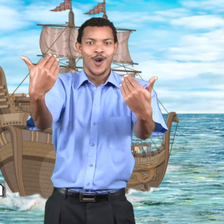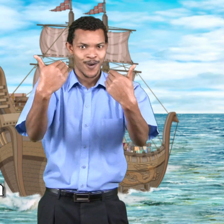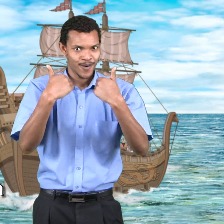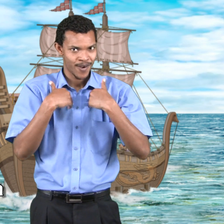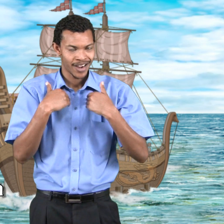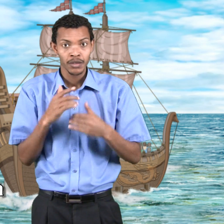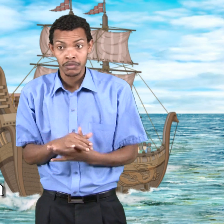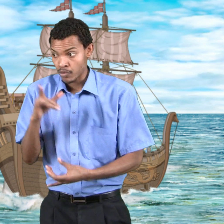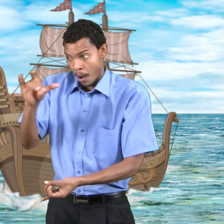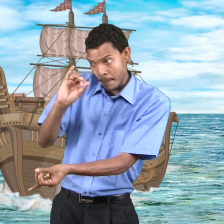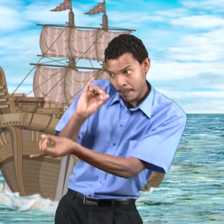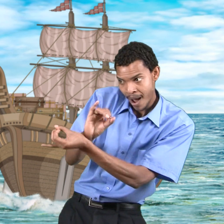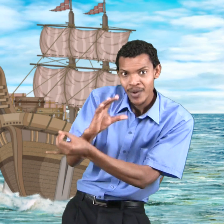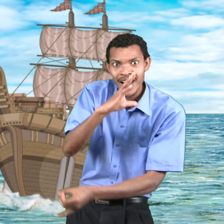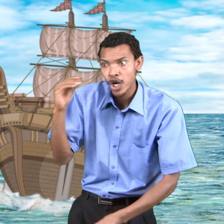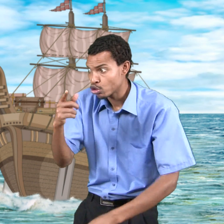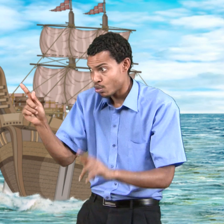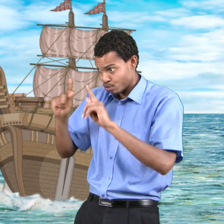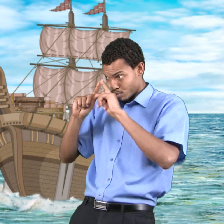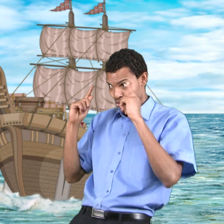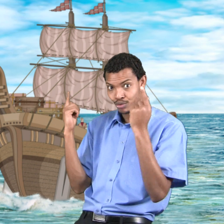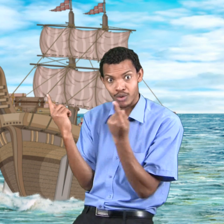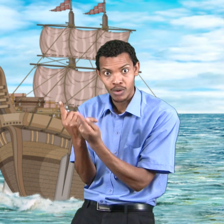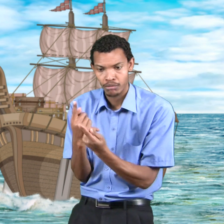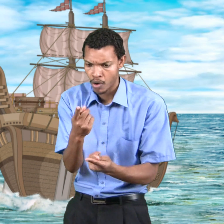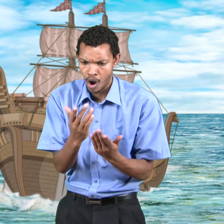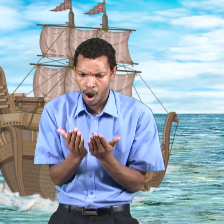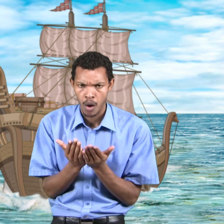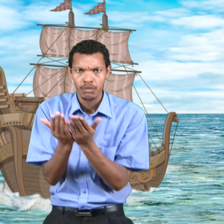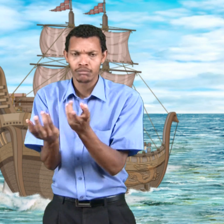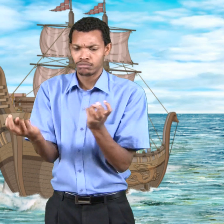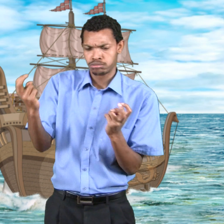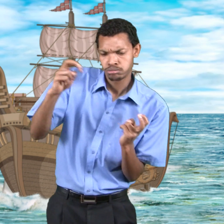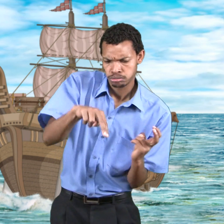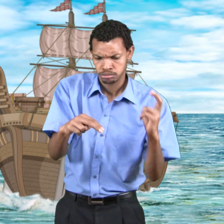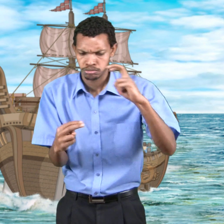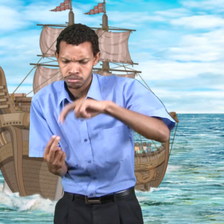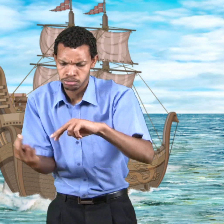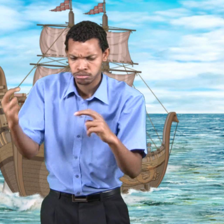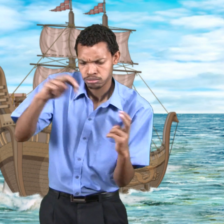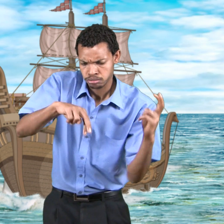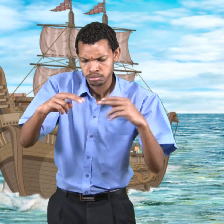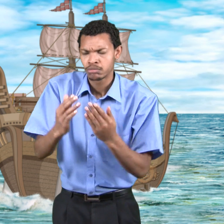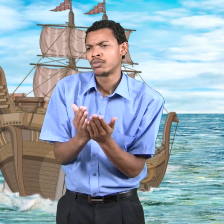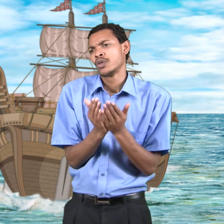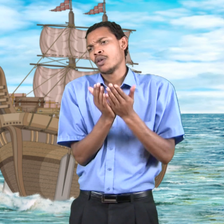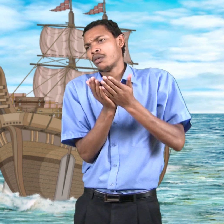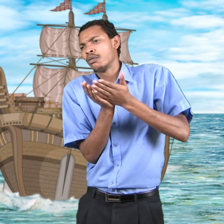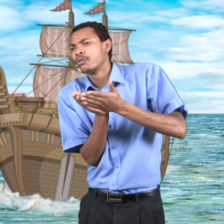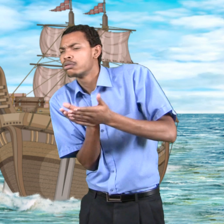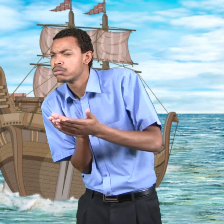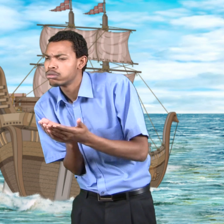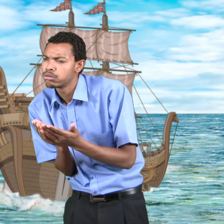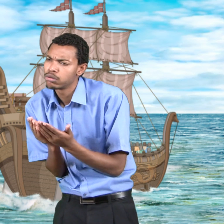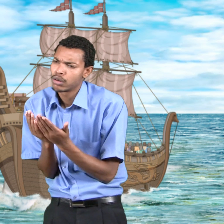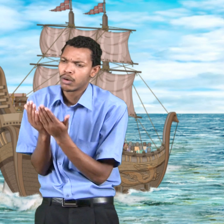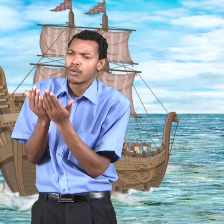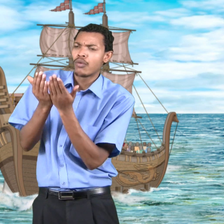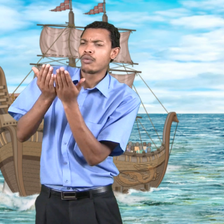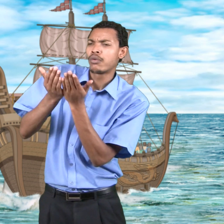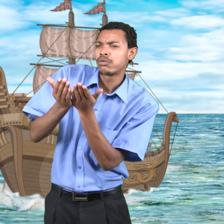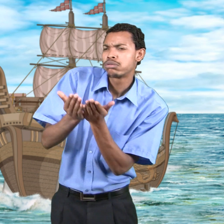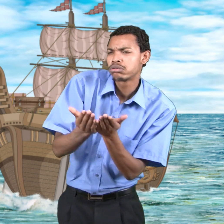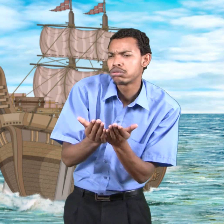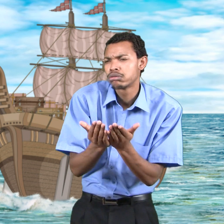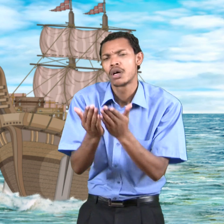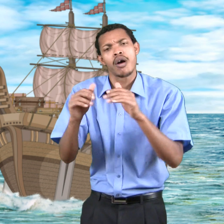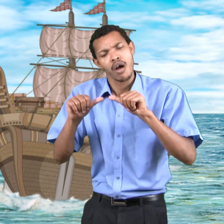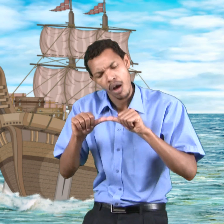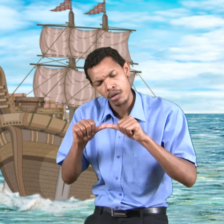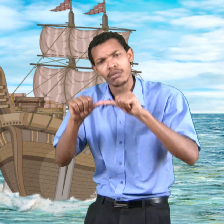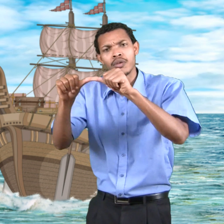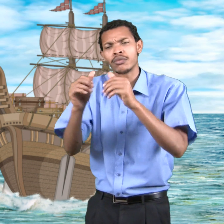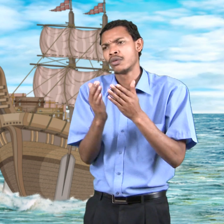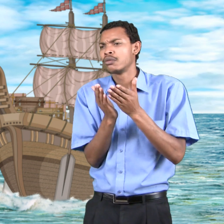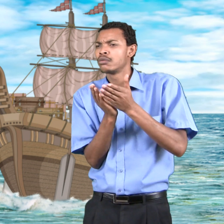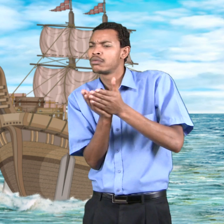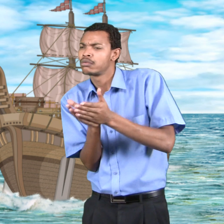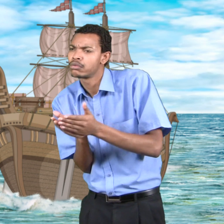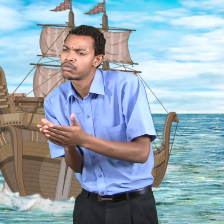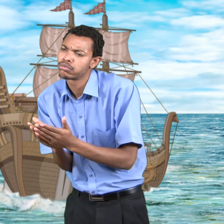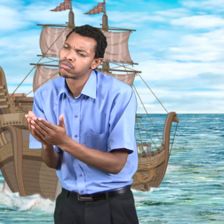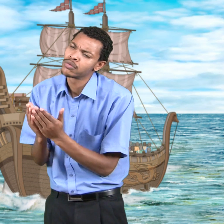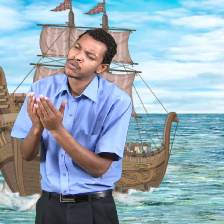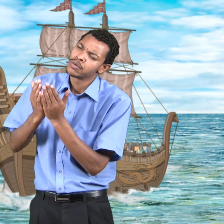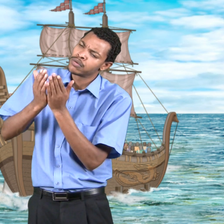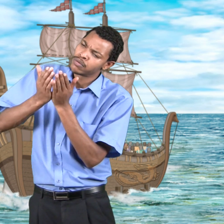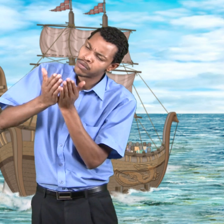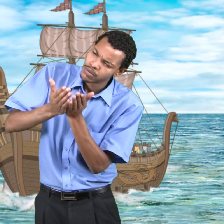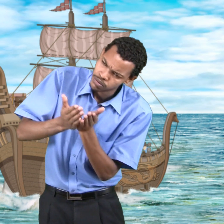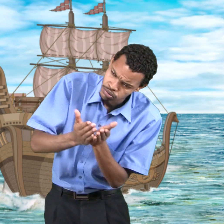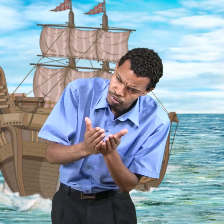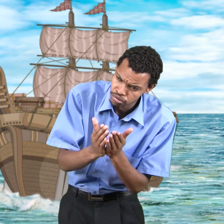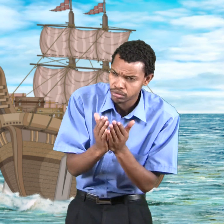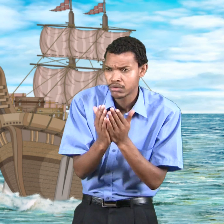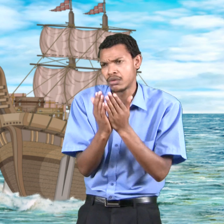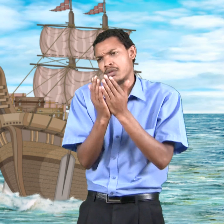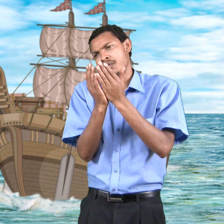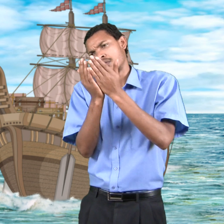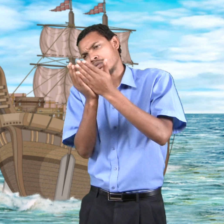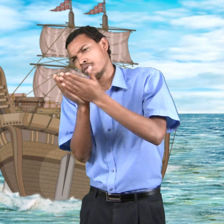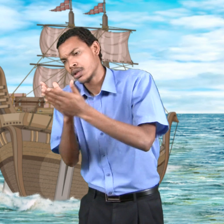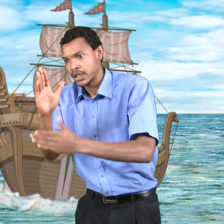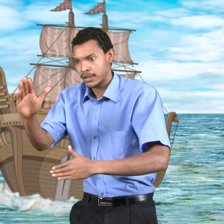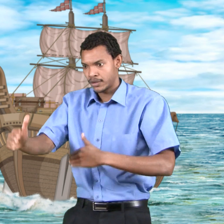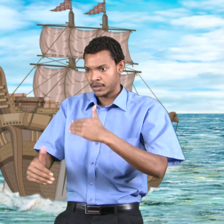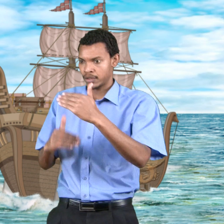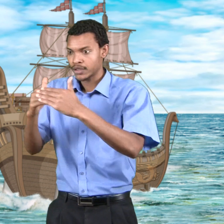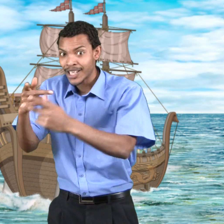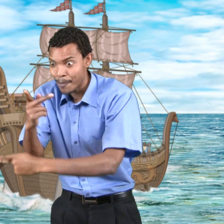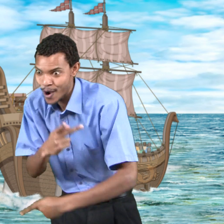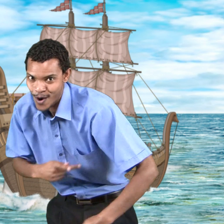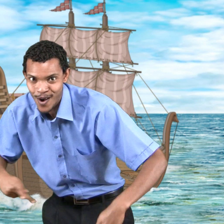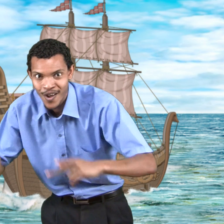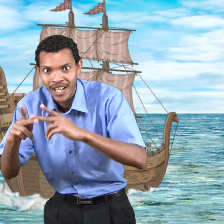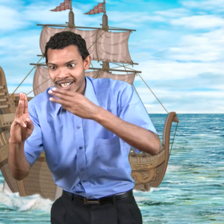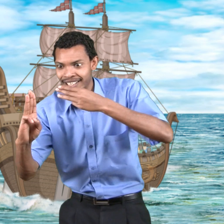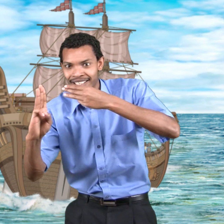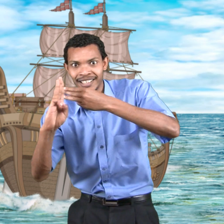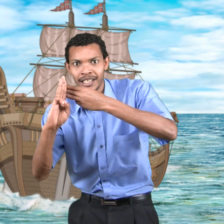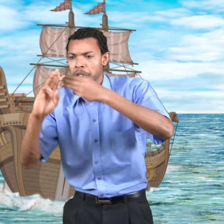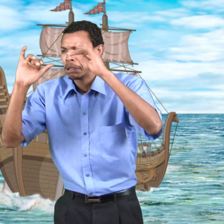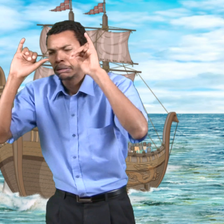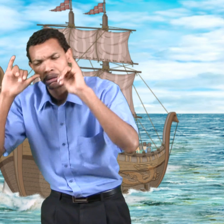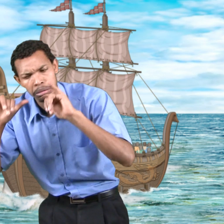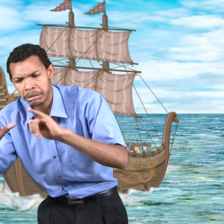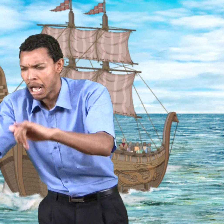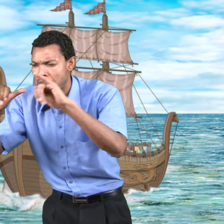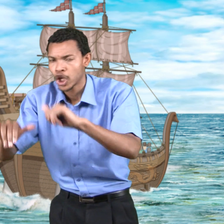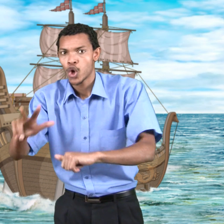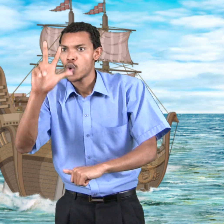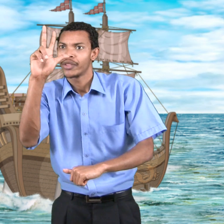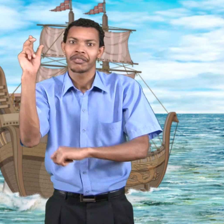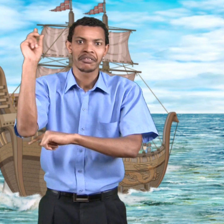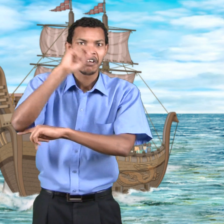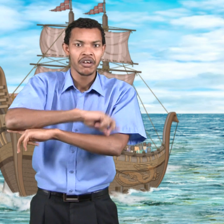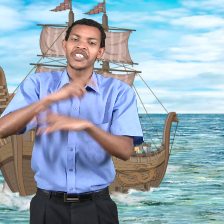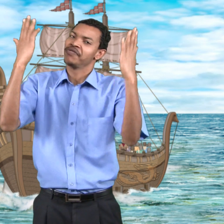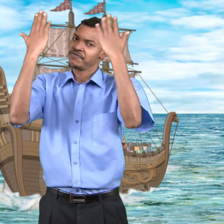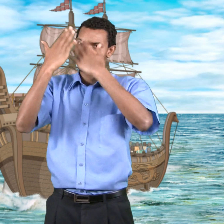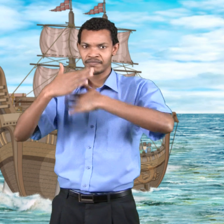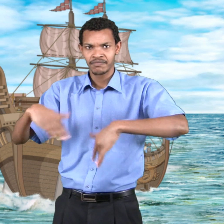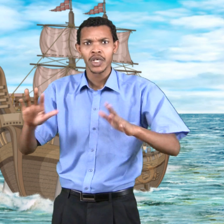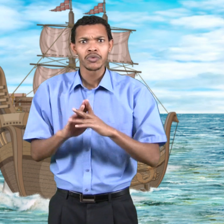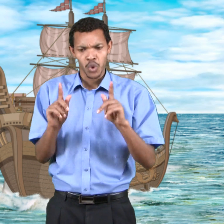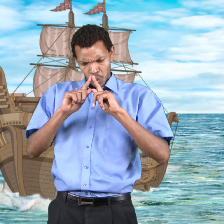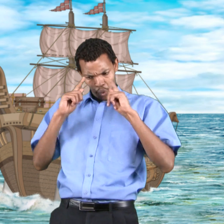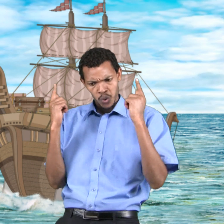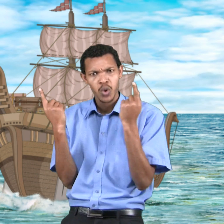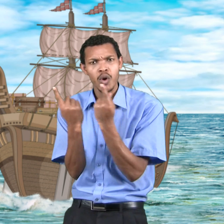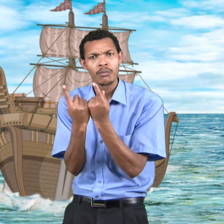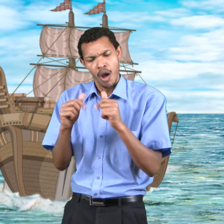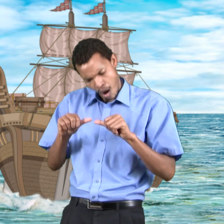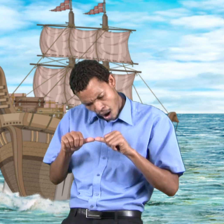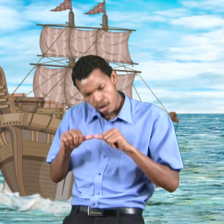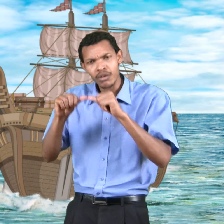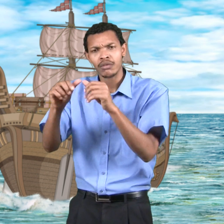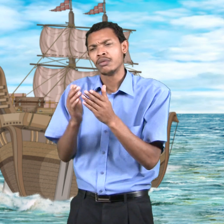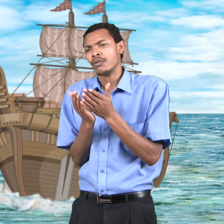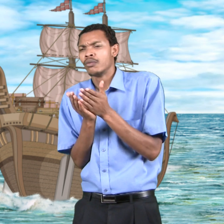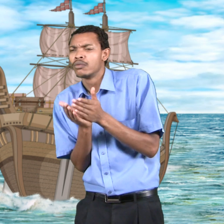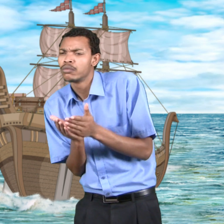Putting in at Syracuse, we stayed there three days.